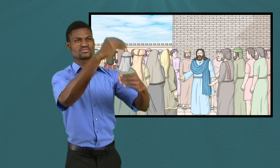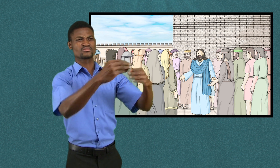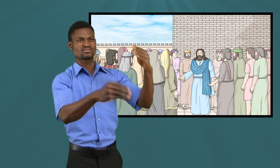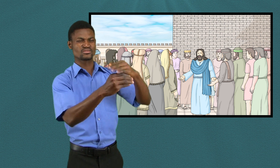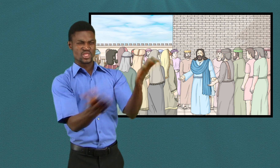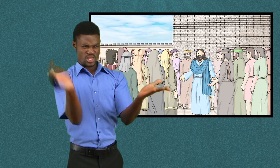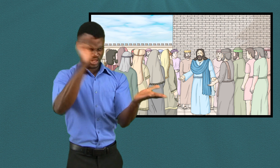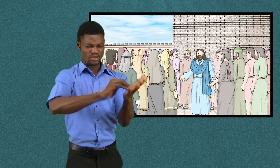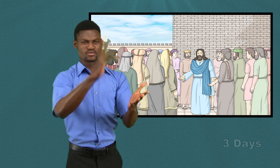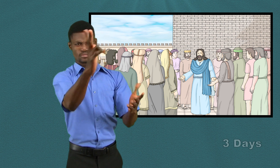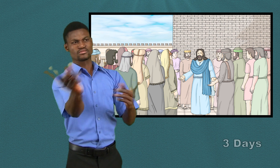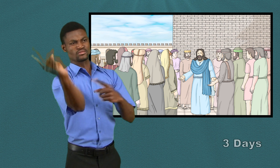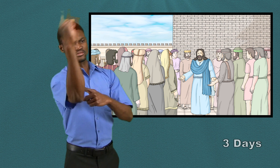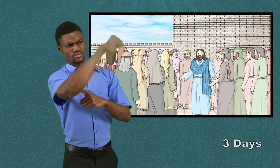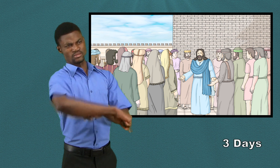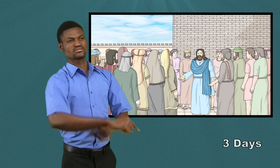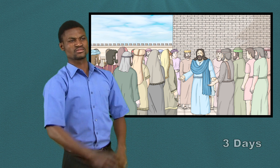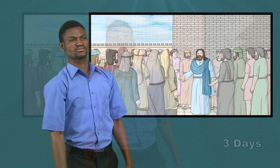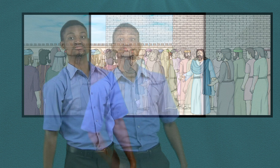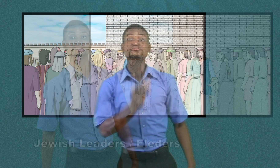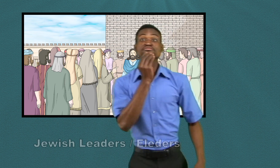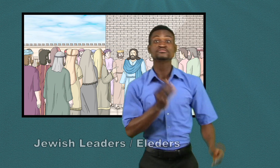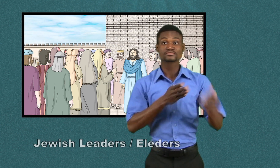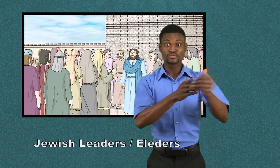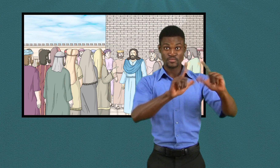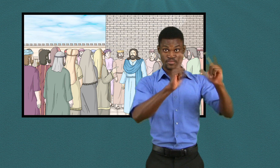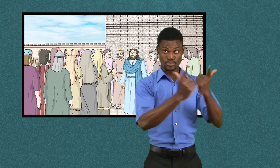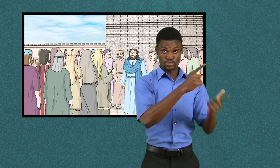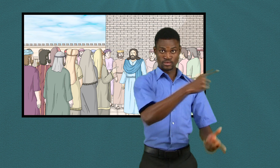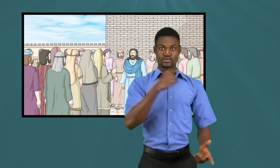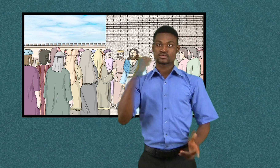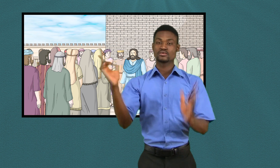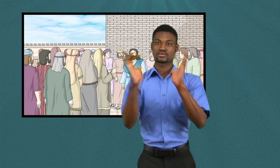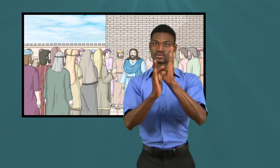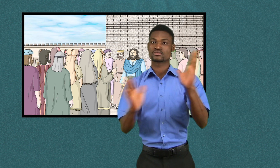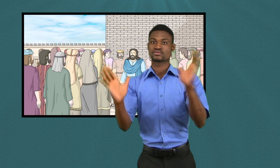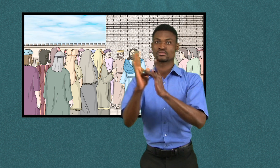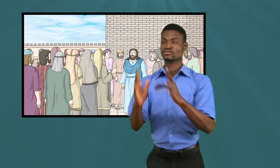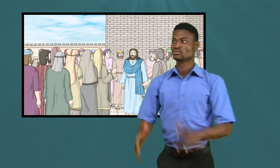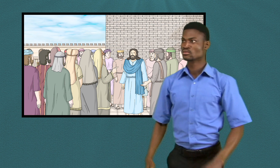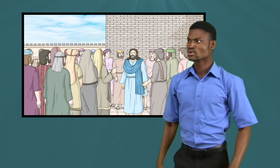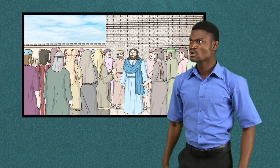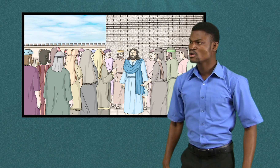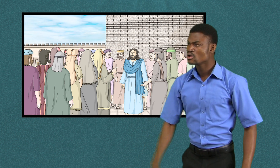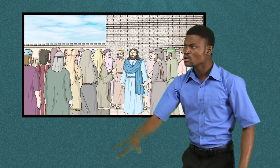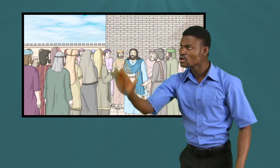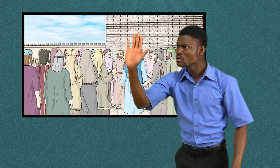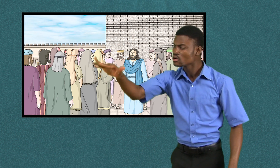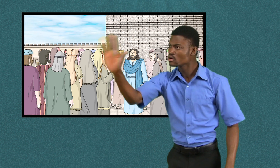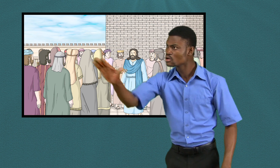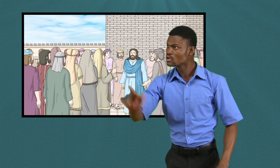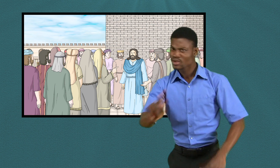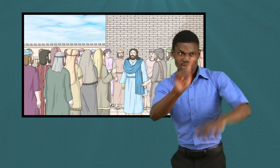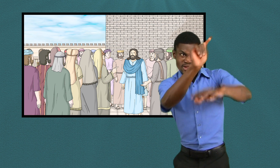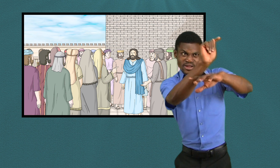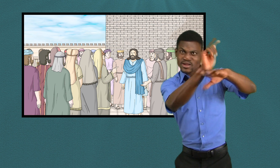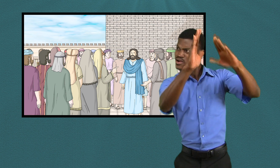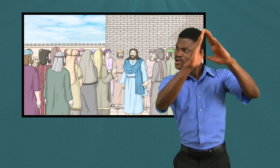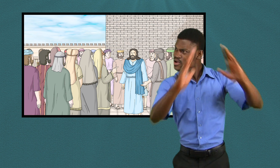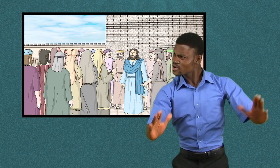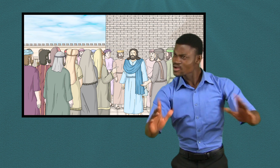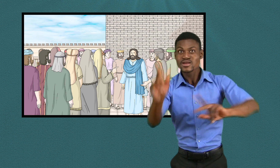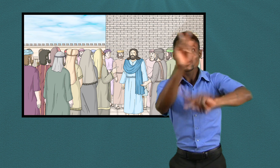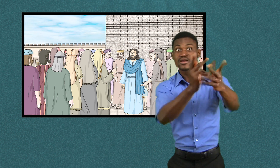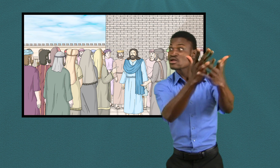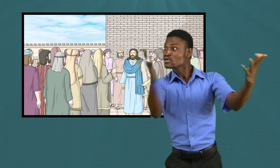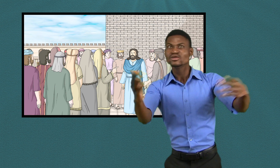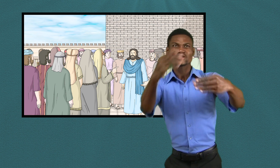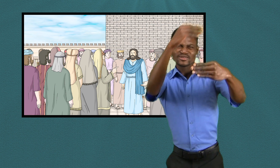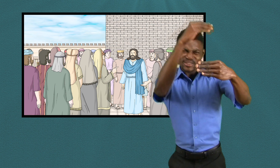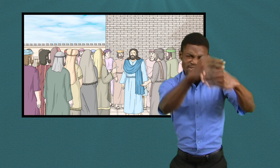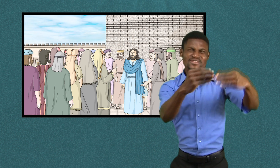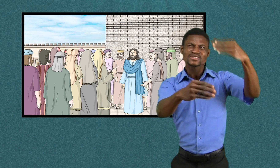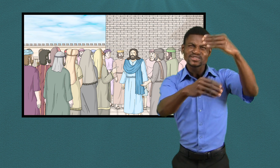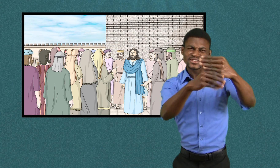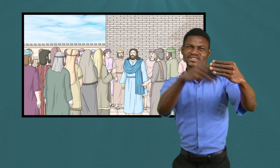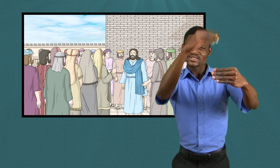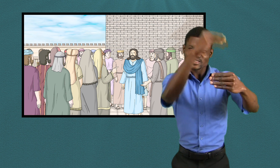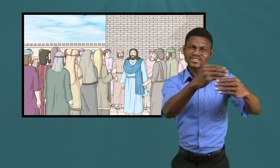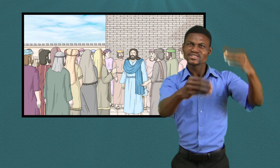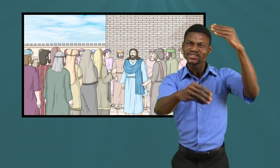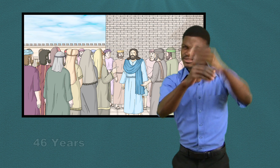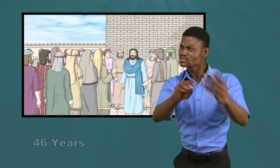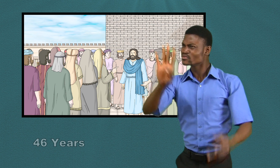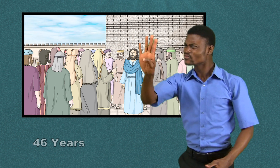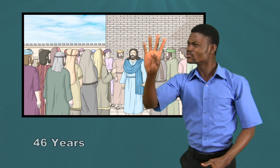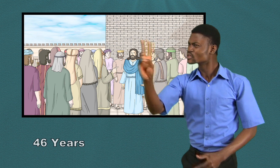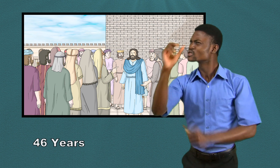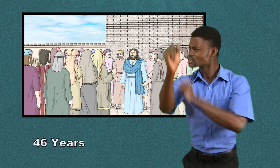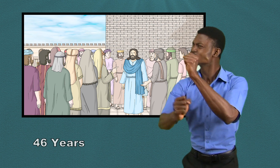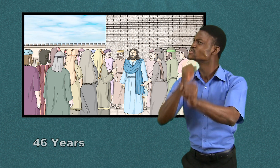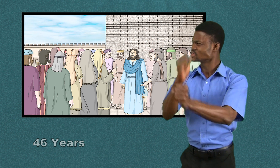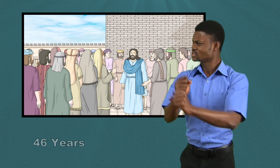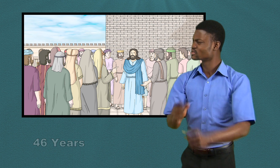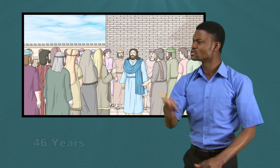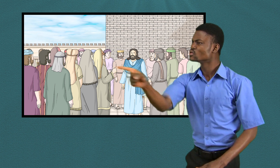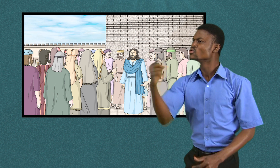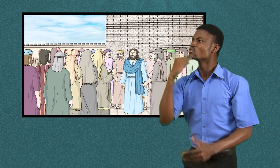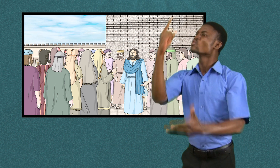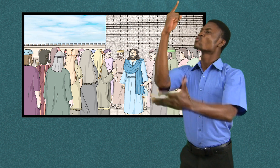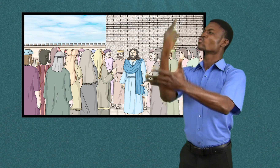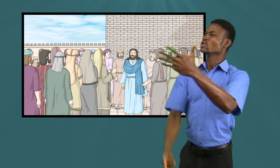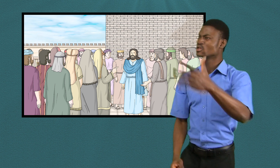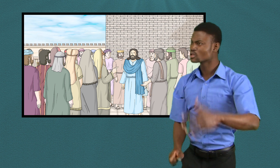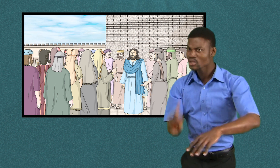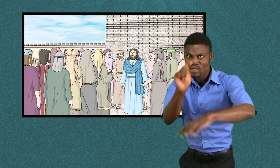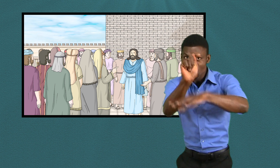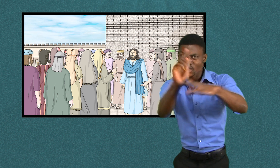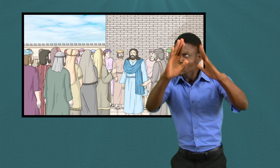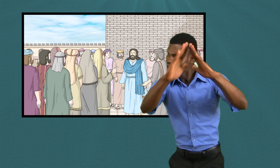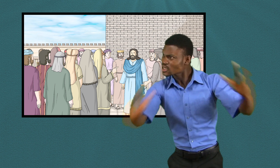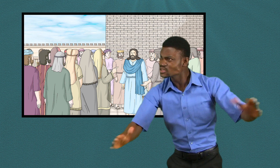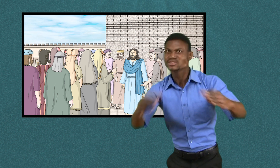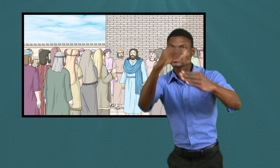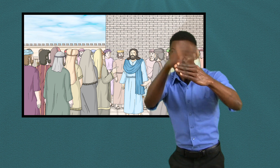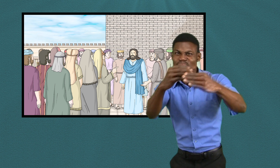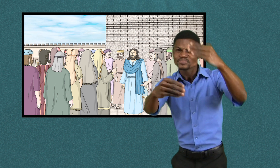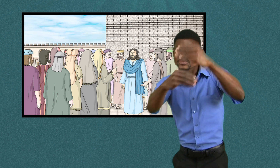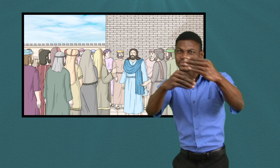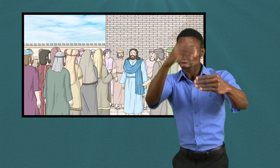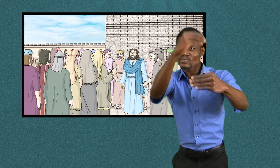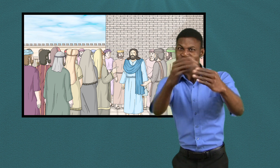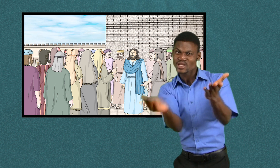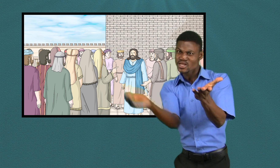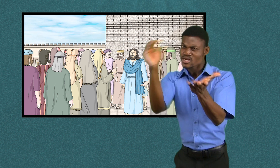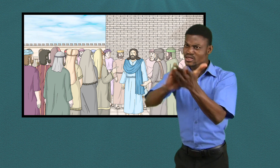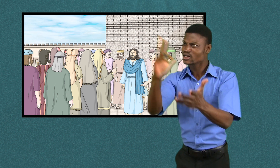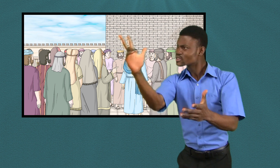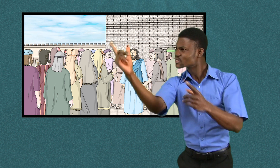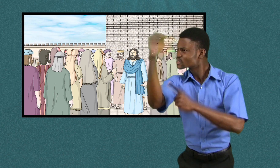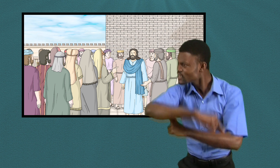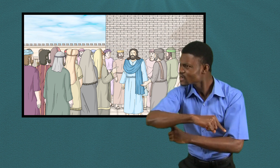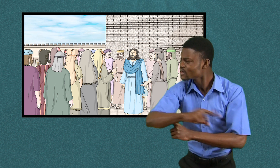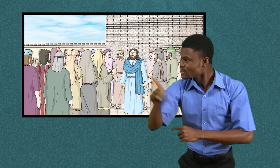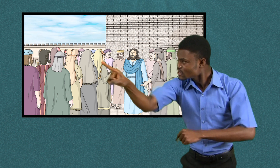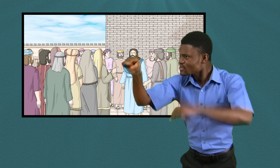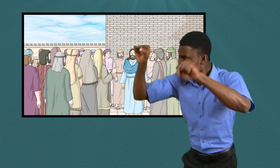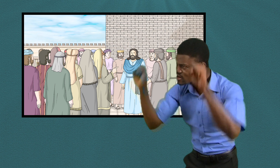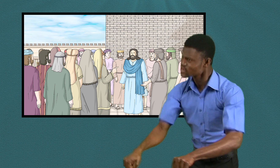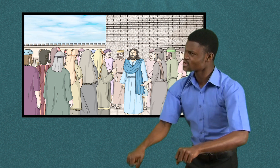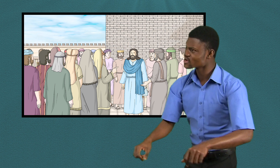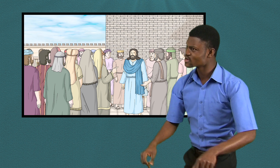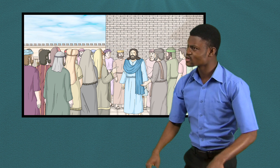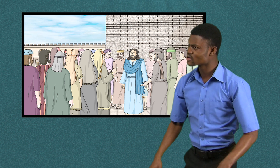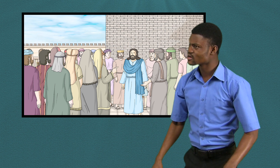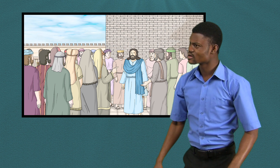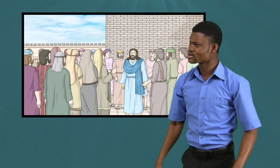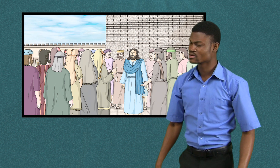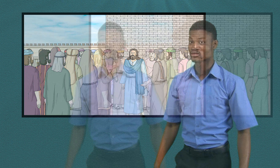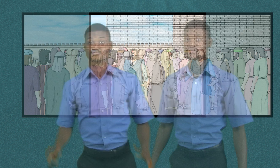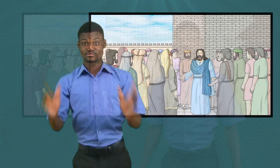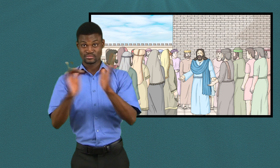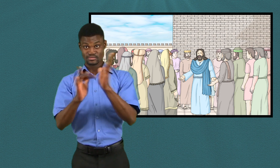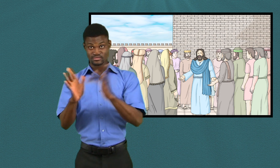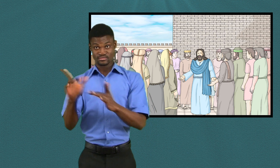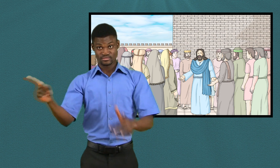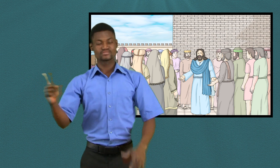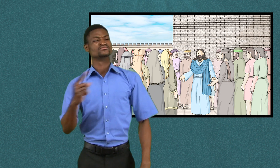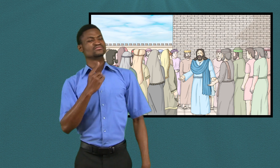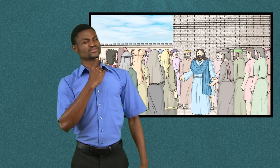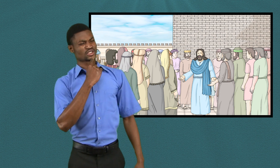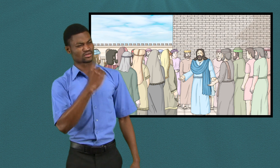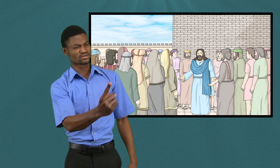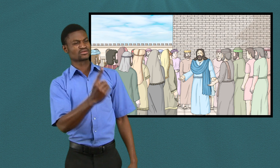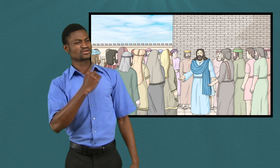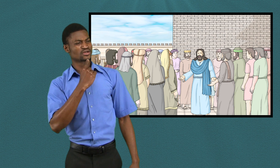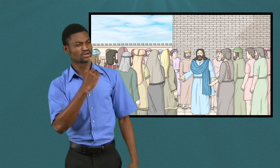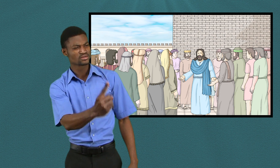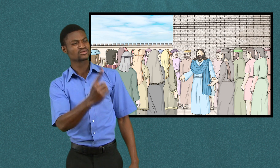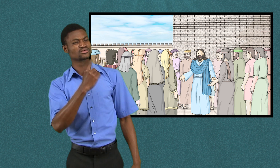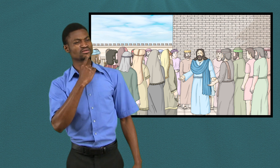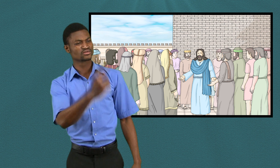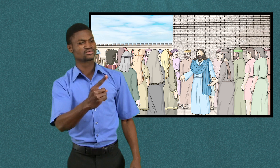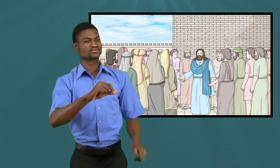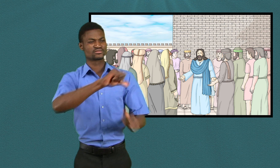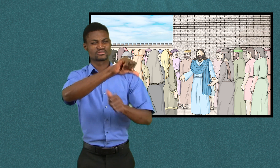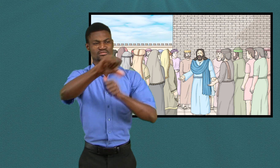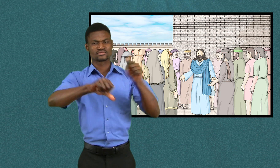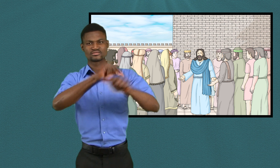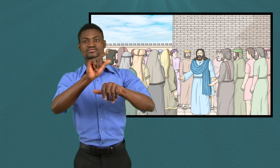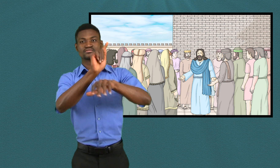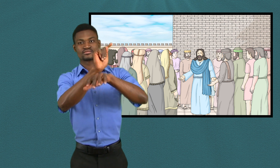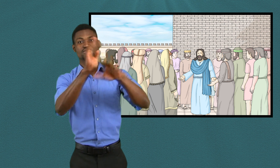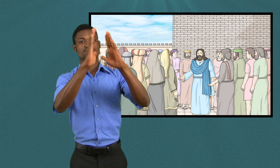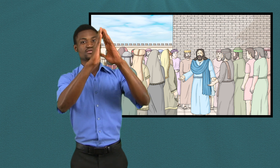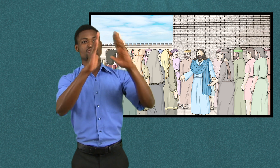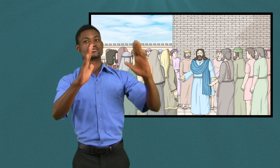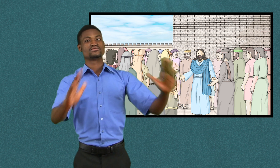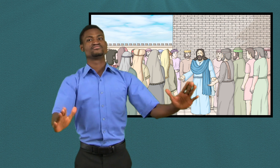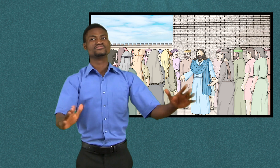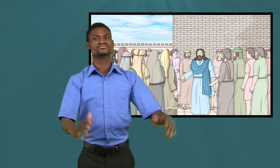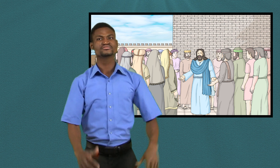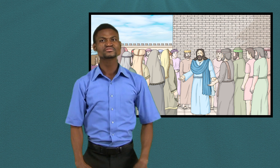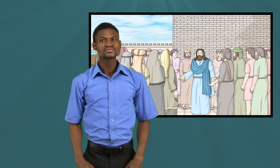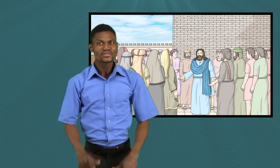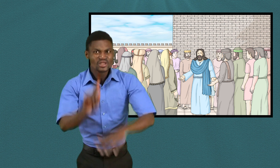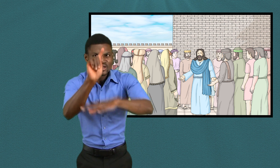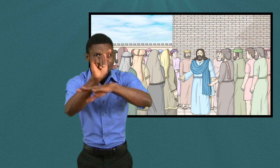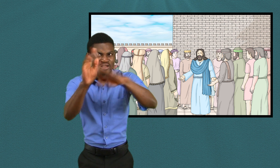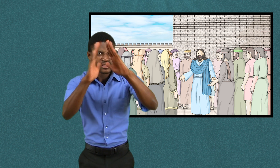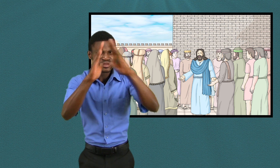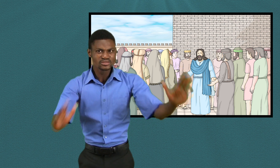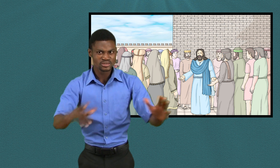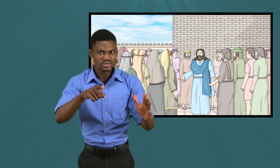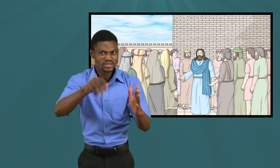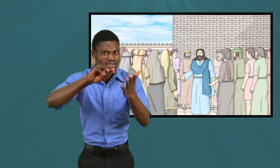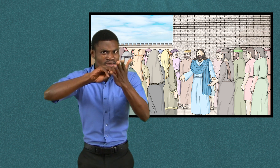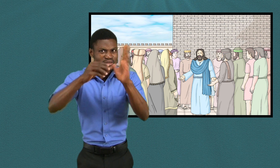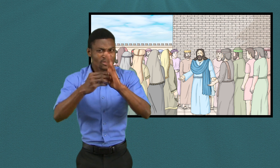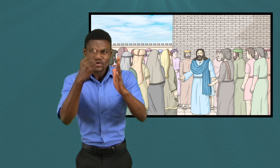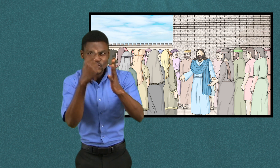“This temple took forty-six years to build,” the Jews replied, “and You are going to raise it up in three days?”